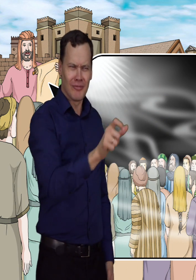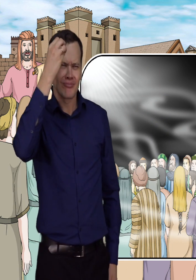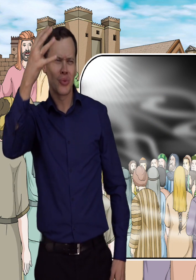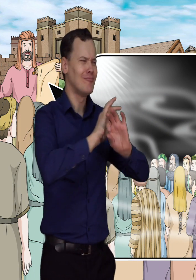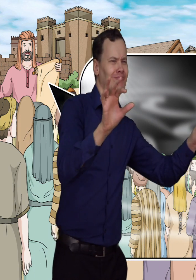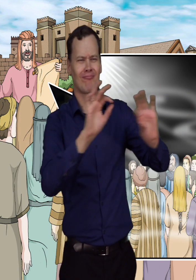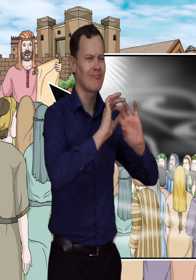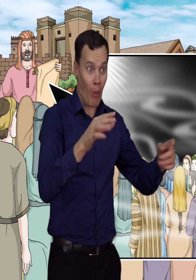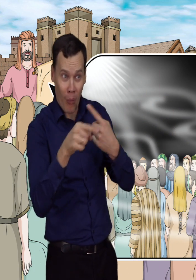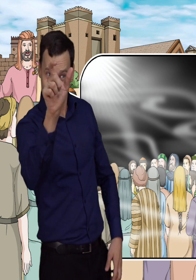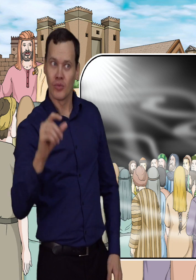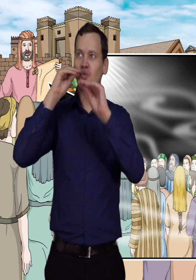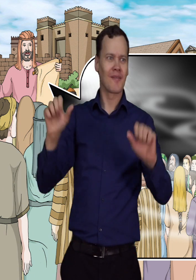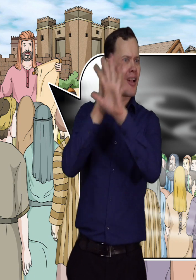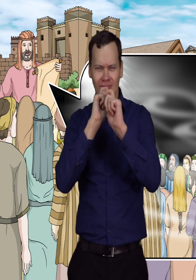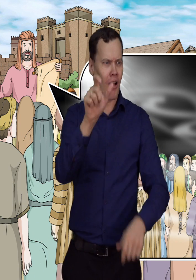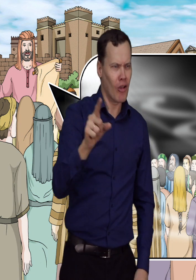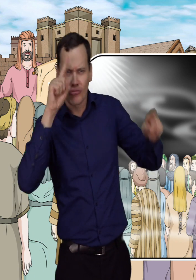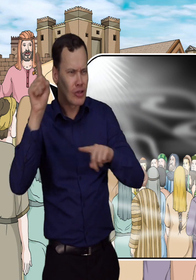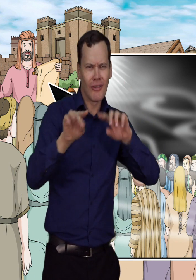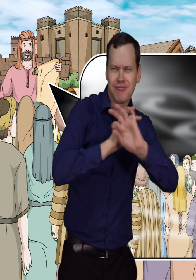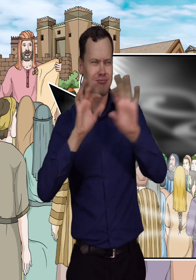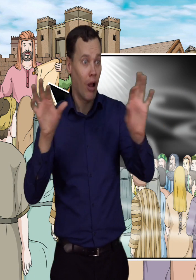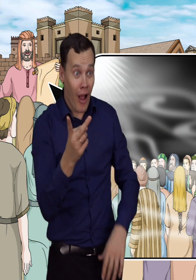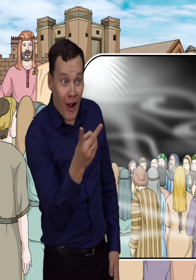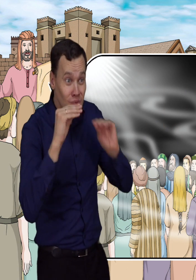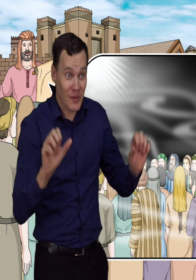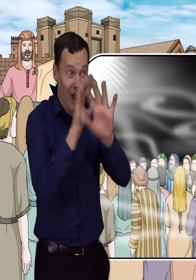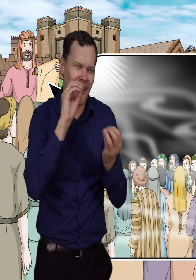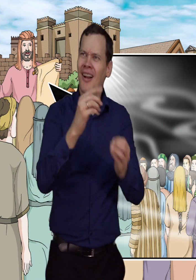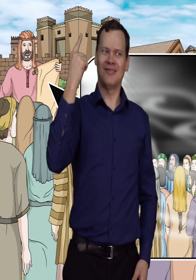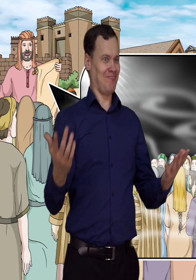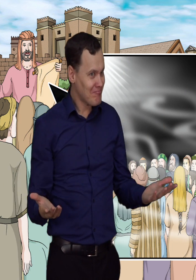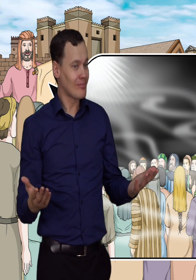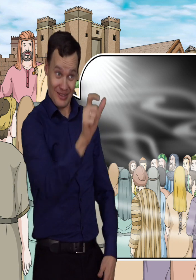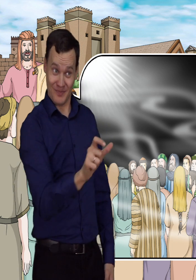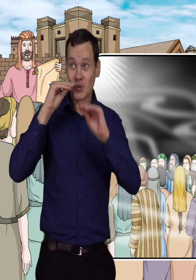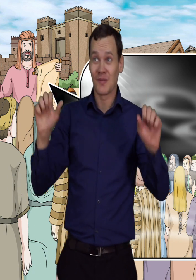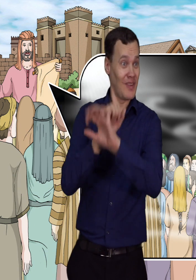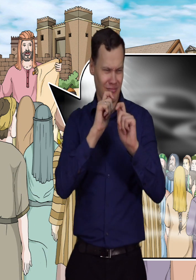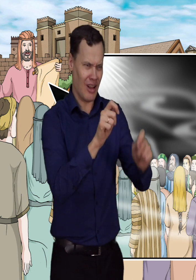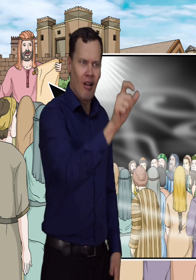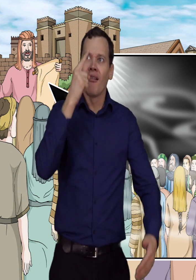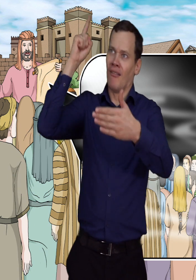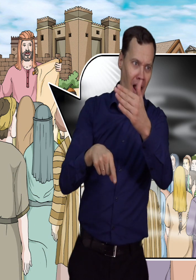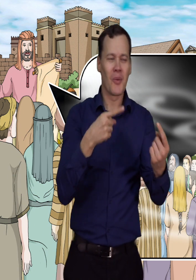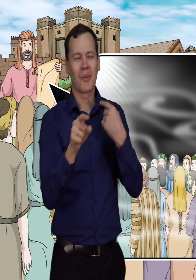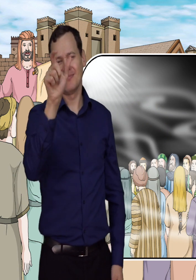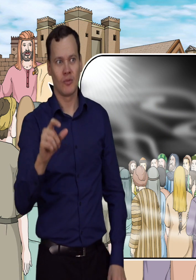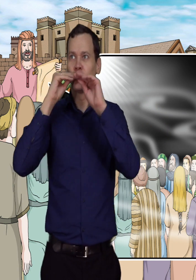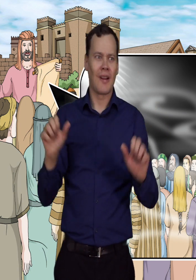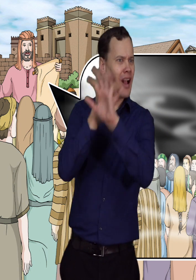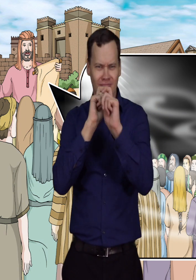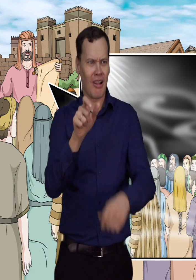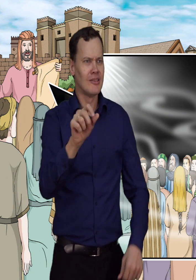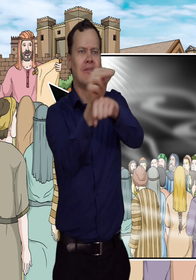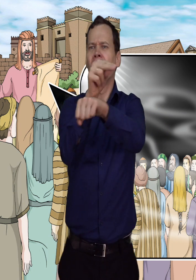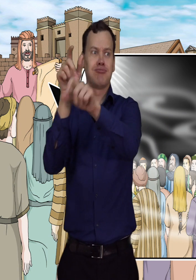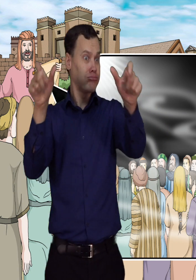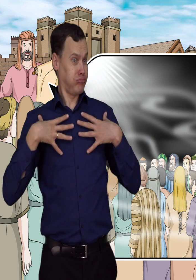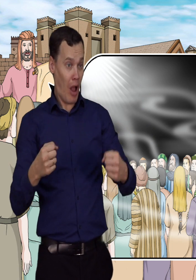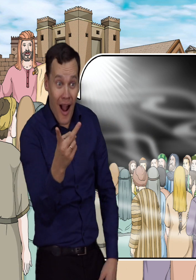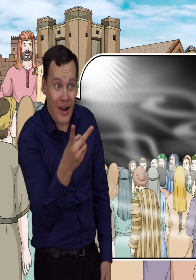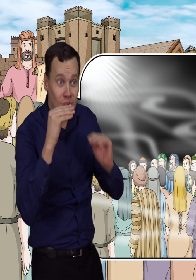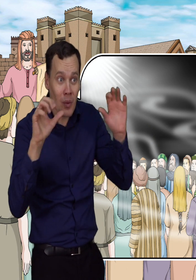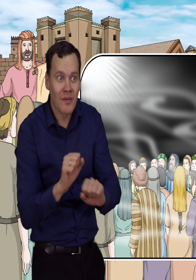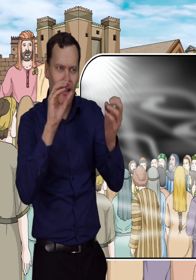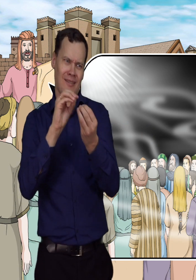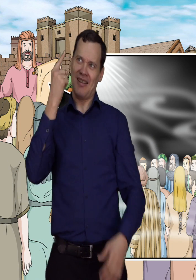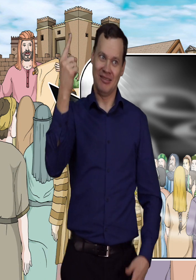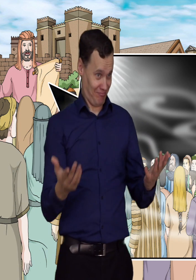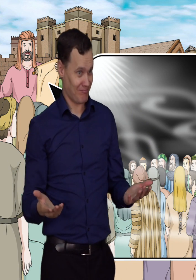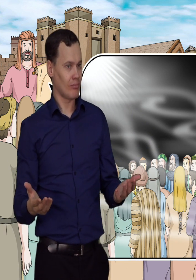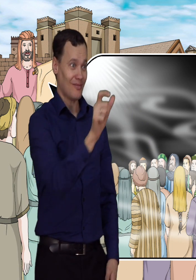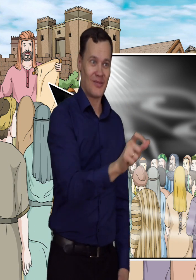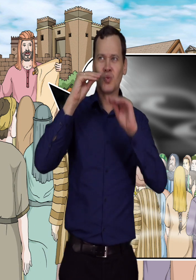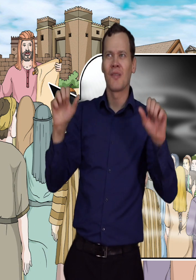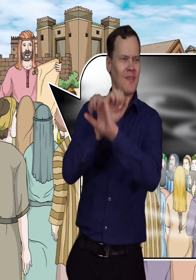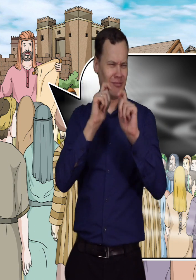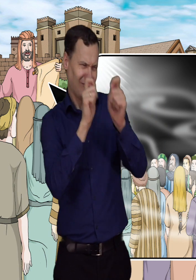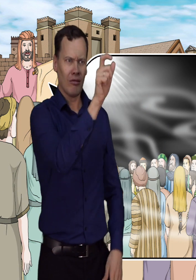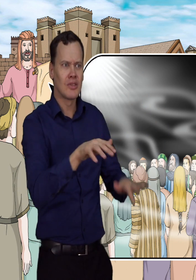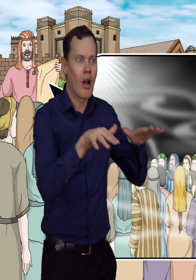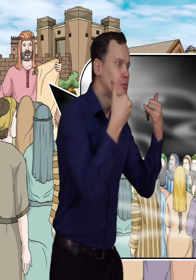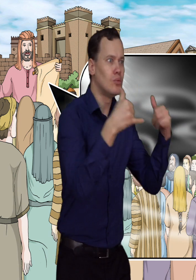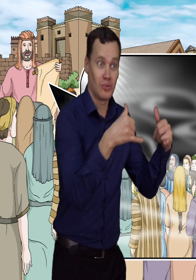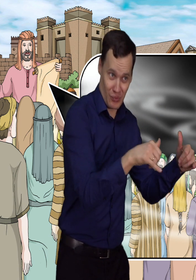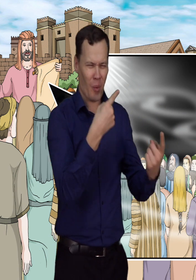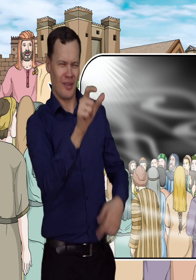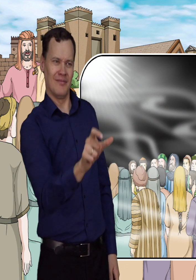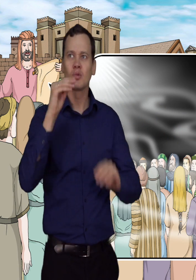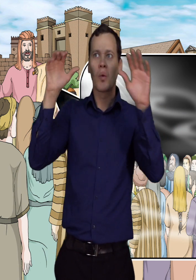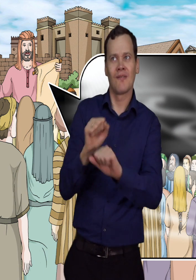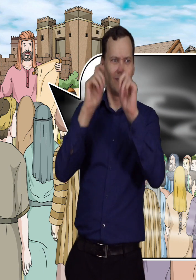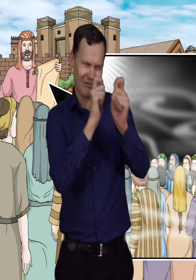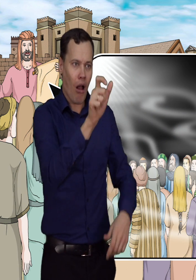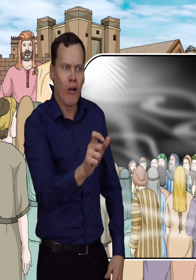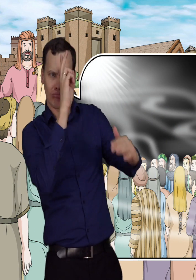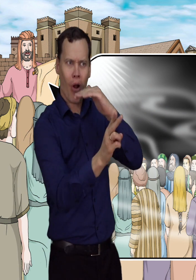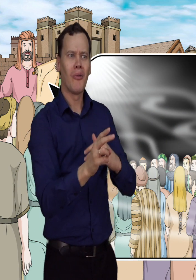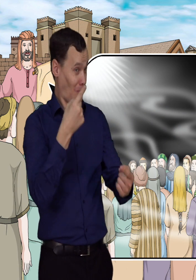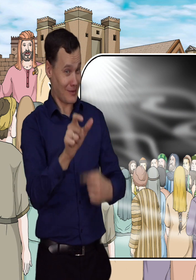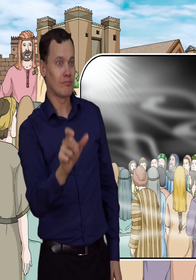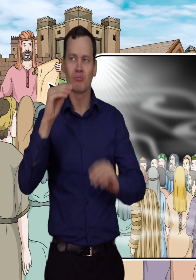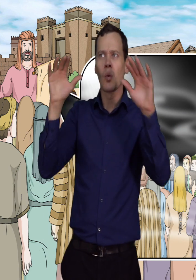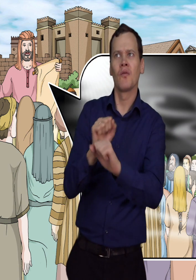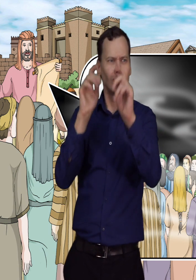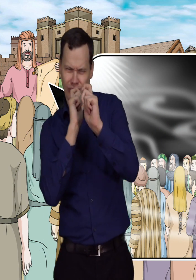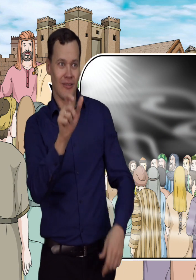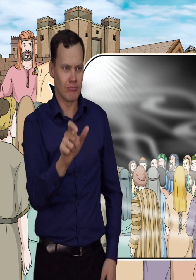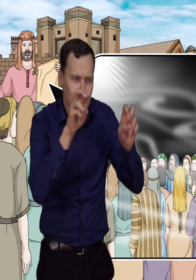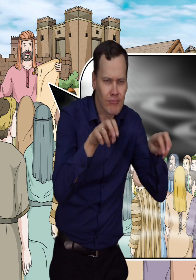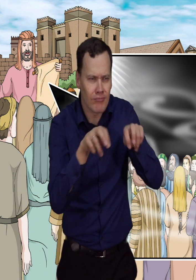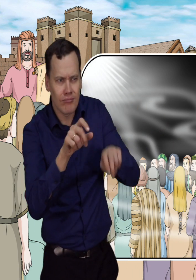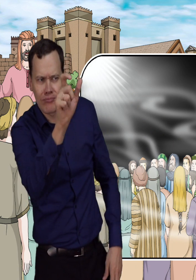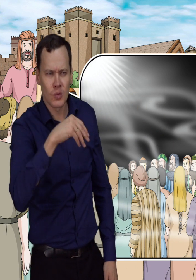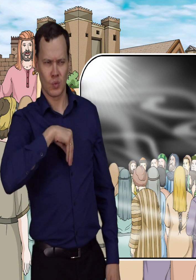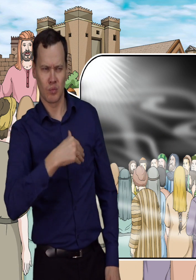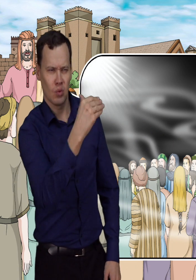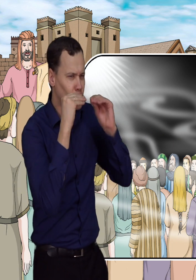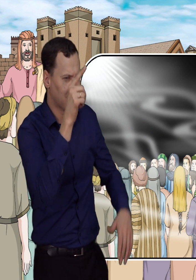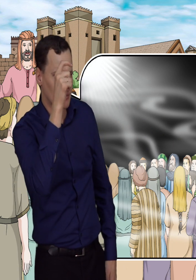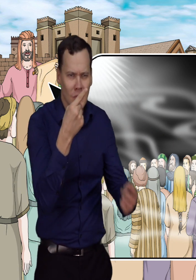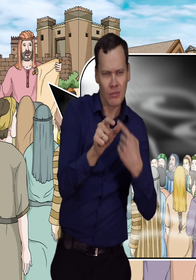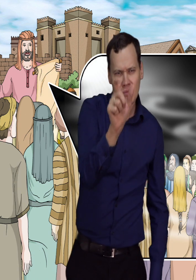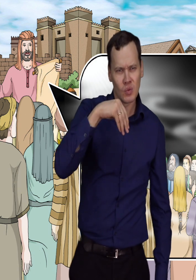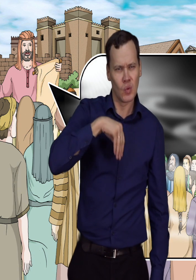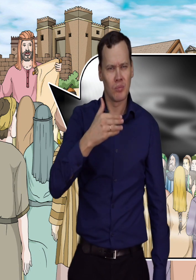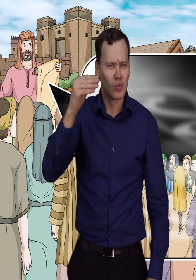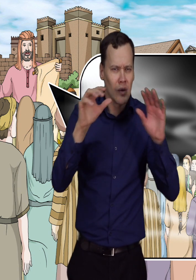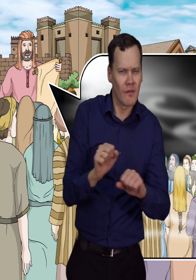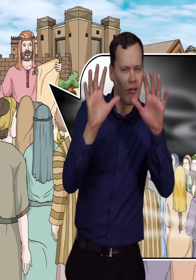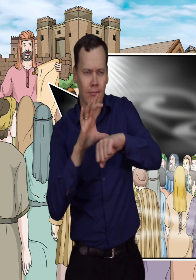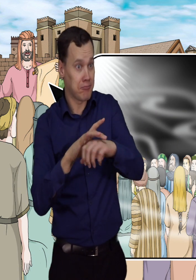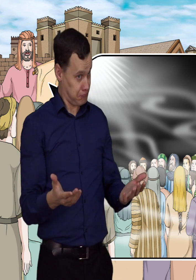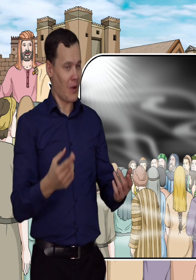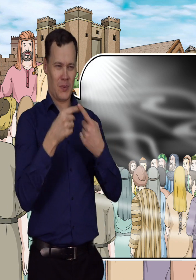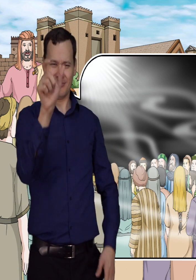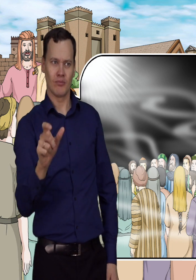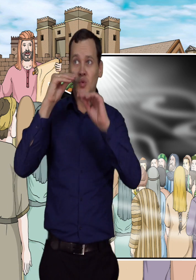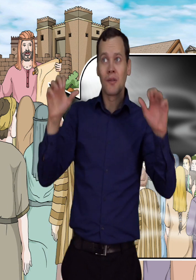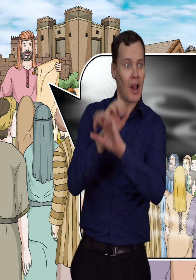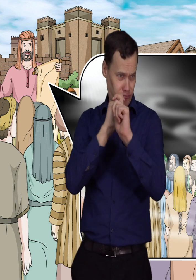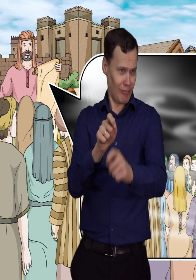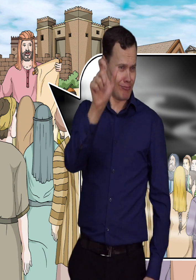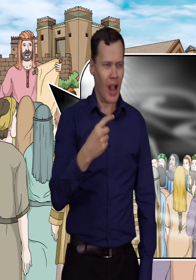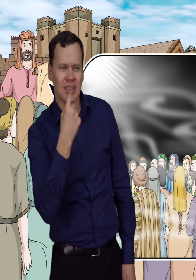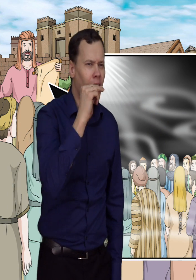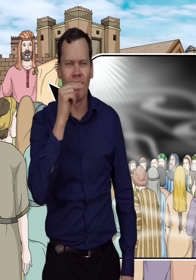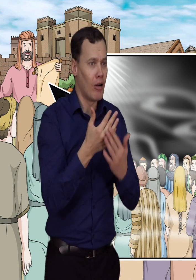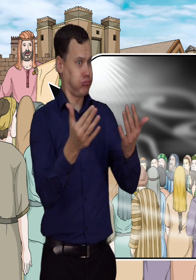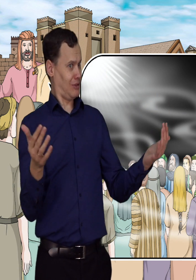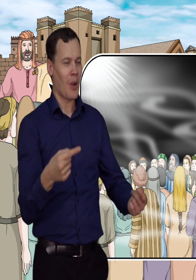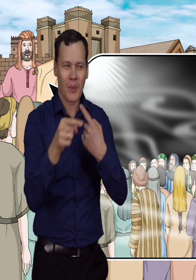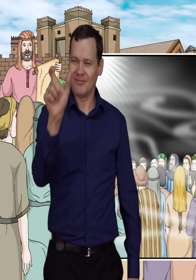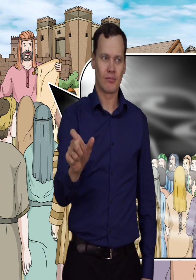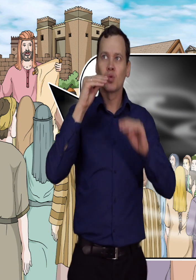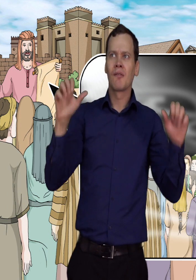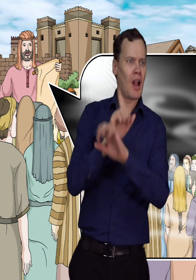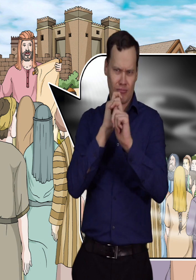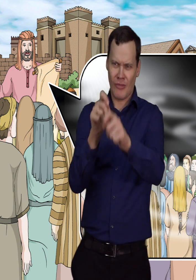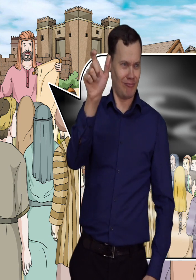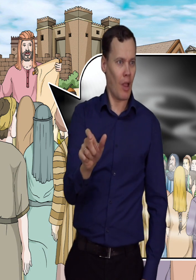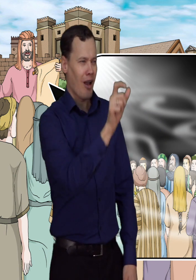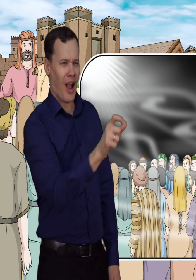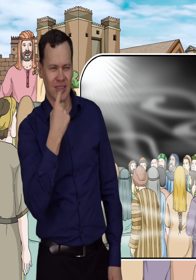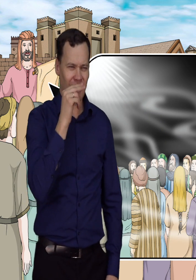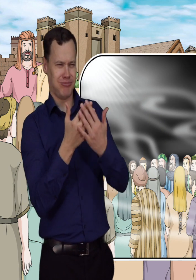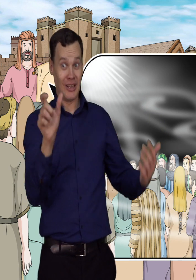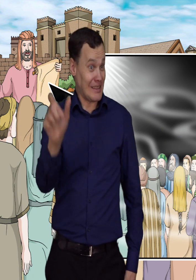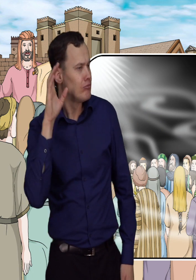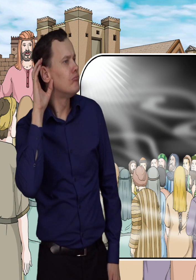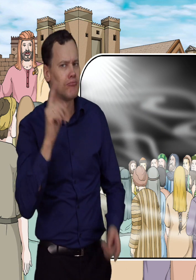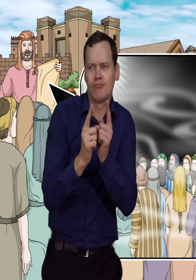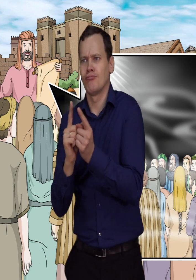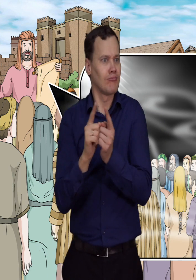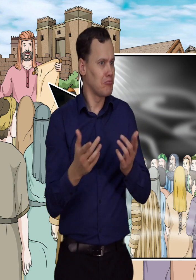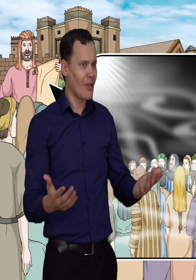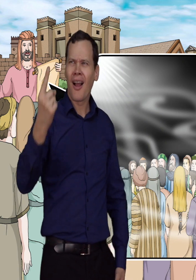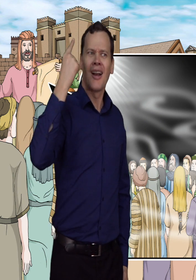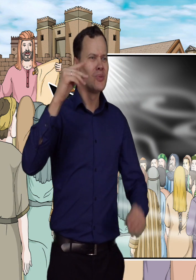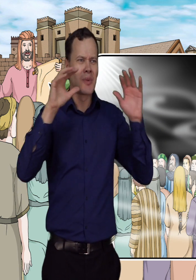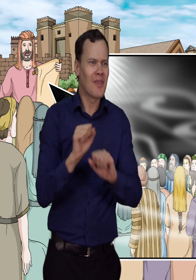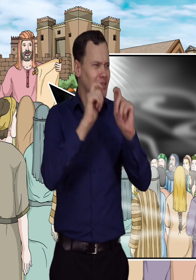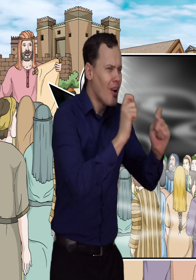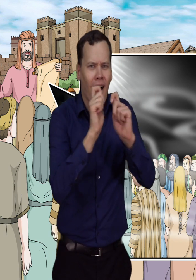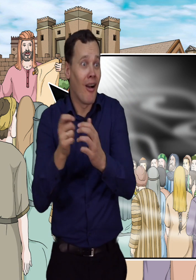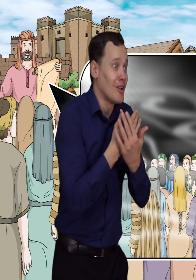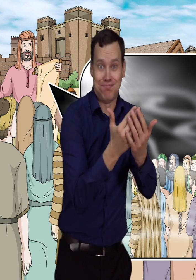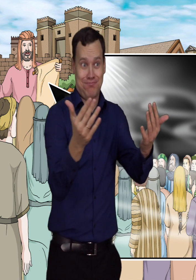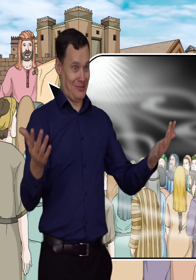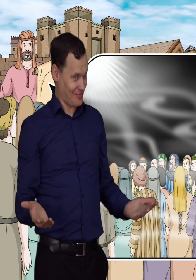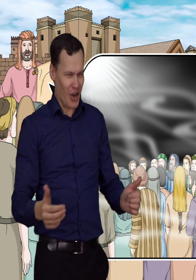To one there is given through the Spirit the message of wisdom, to another the message of knowledge by the same Spirit, to another faith by the same Spirit, to another gifts of healing by that one Spirit, to another the working of miracles, to another prophecy, to another distinguishing between spirits, to another speaking in various tongues, and to still another the interpretation of tongues.